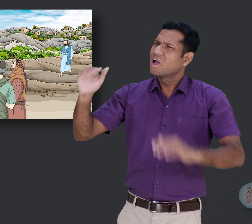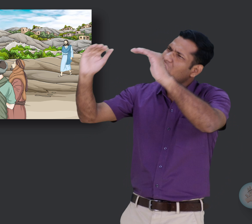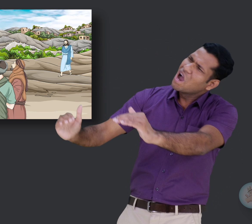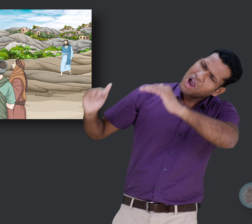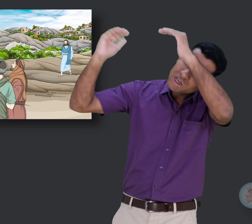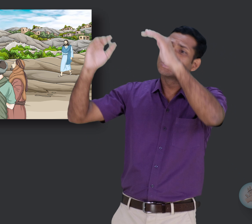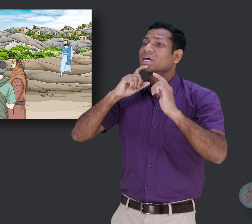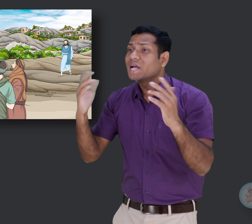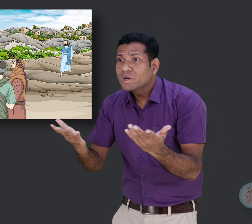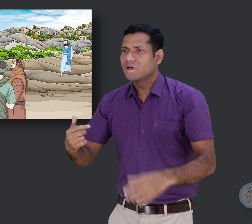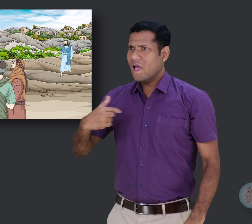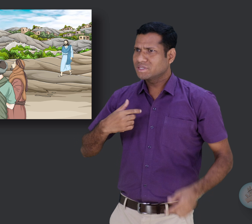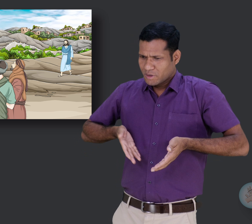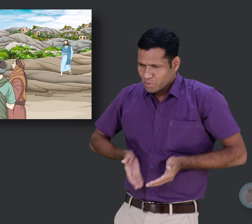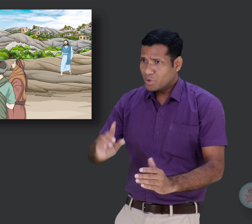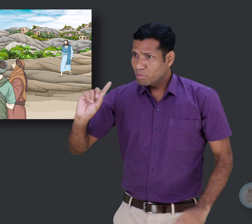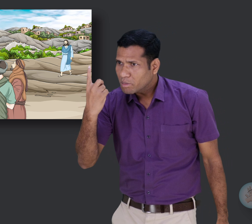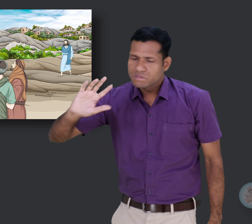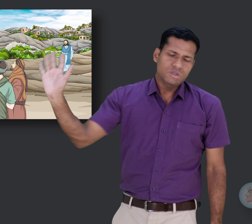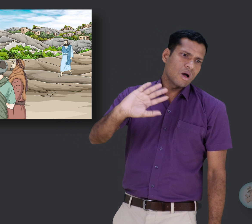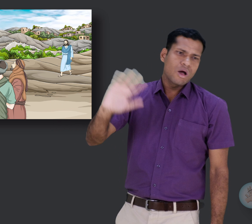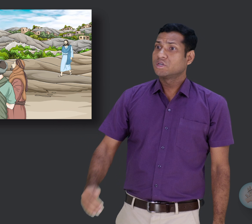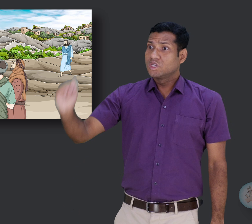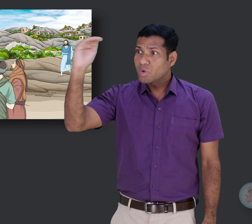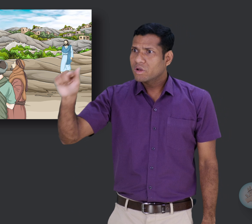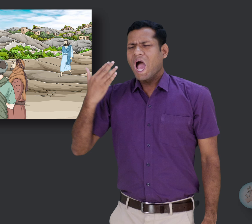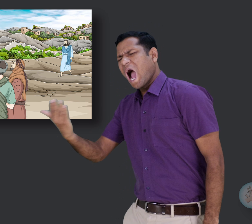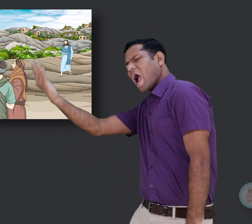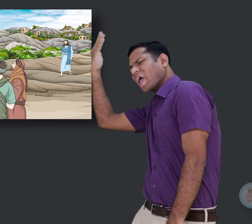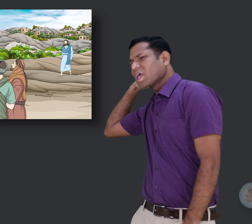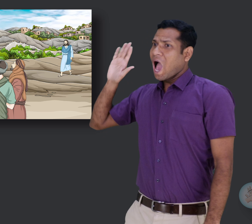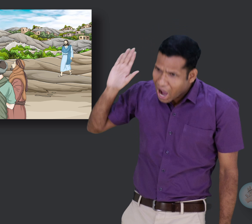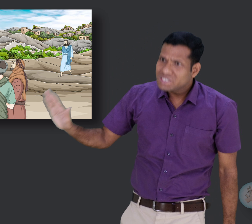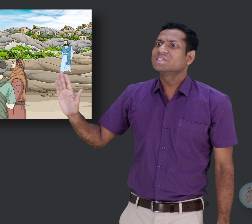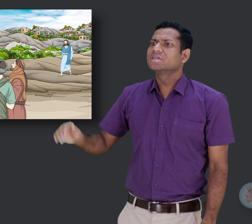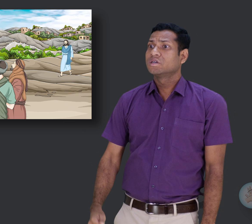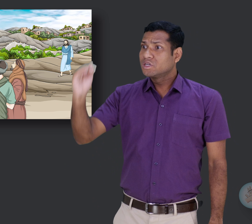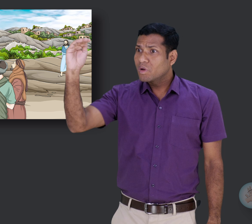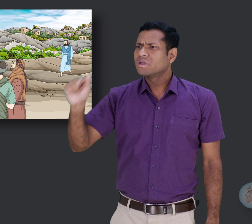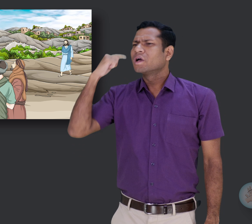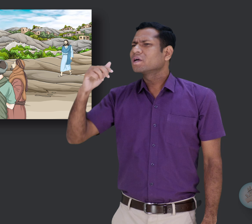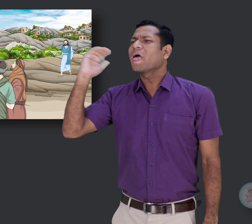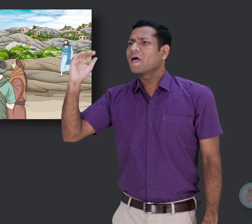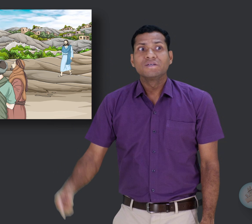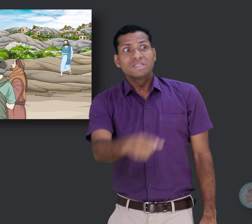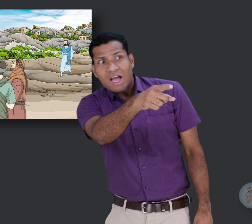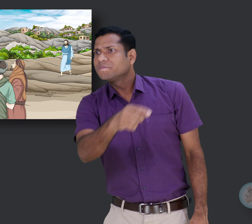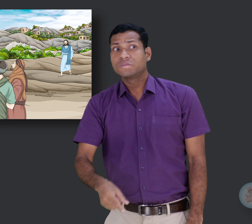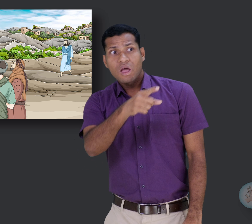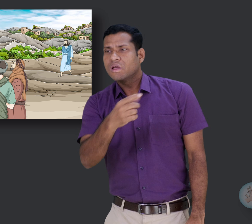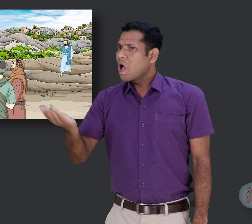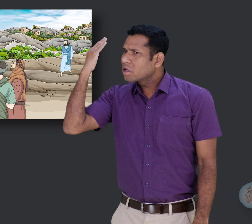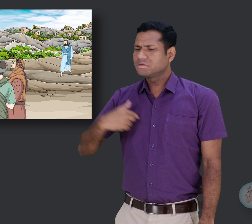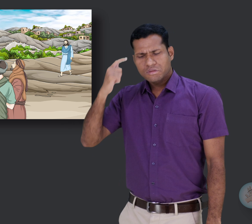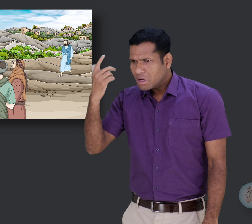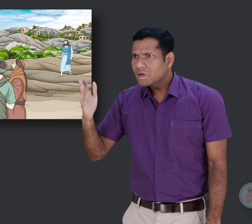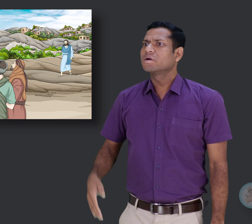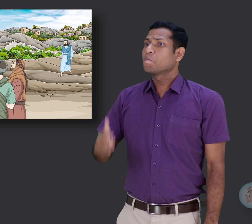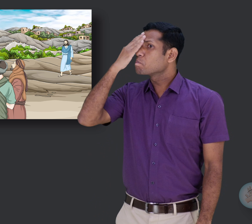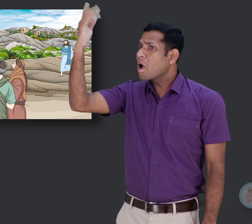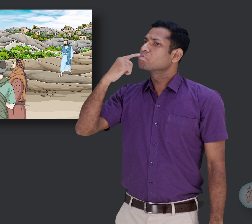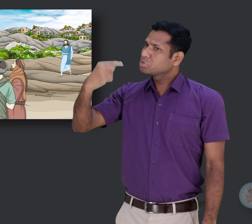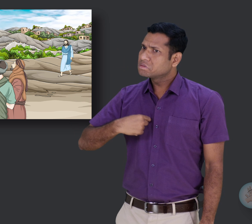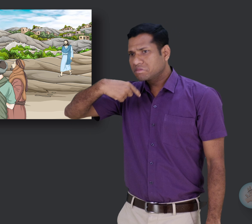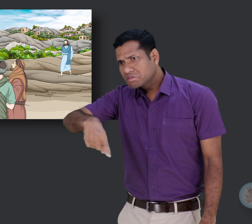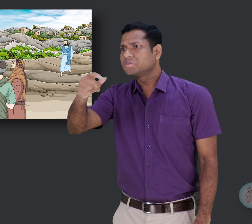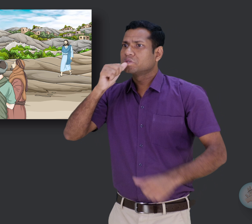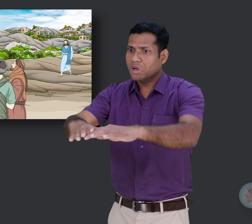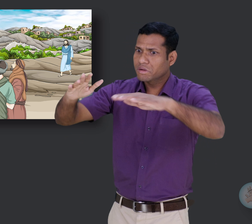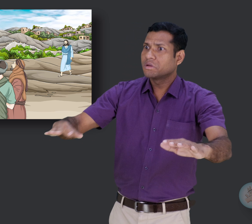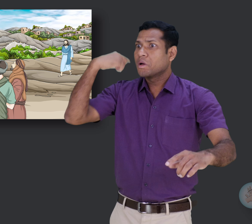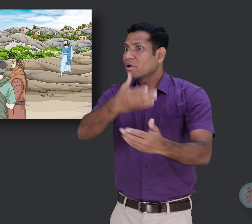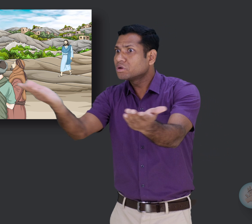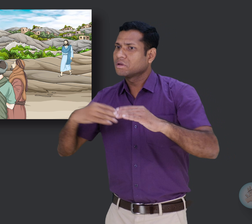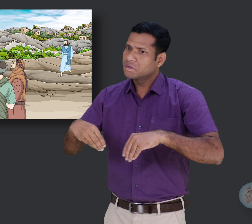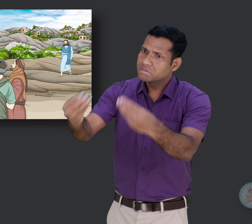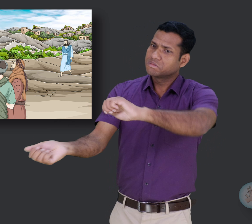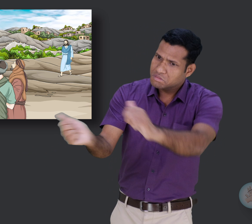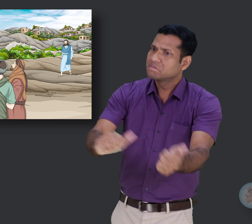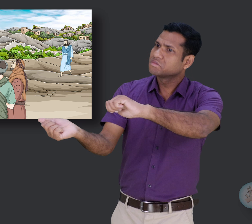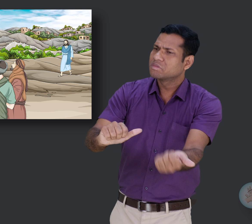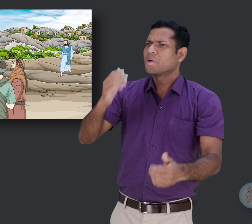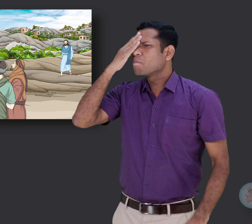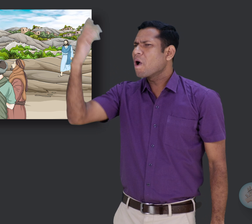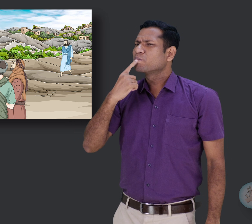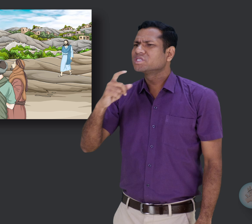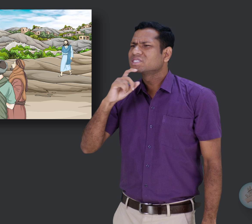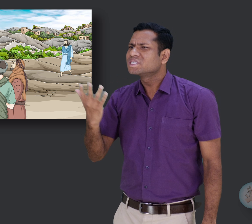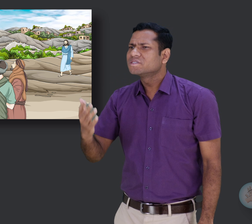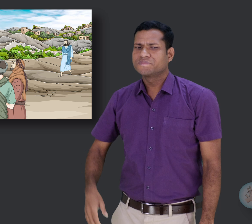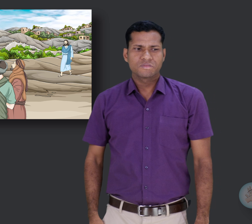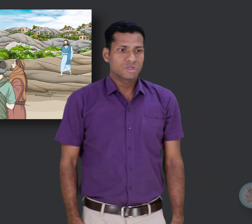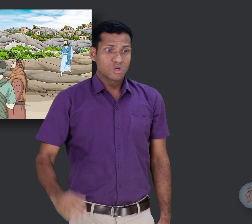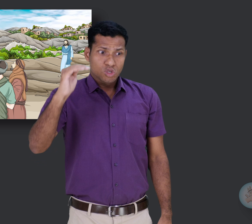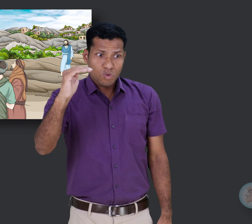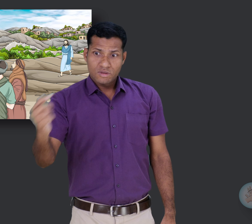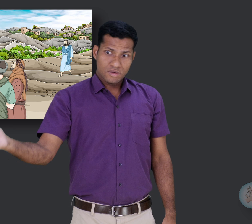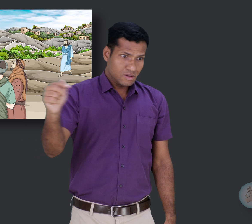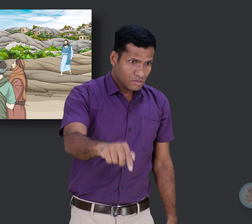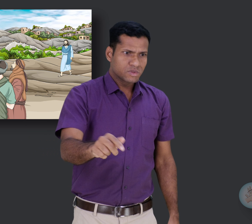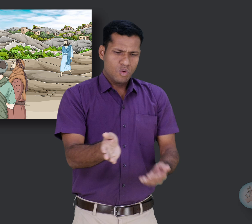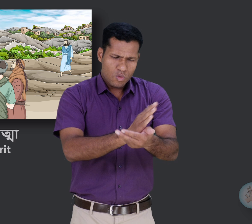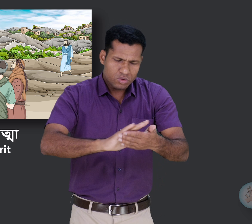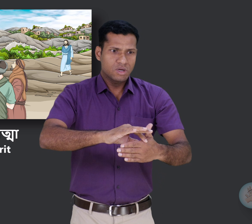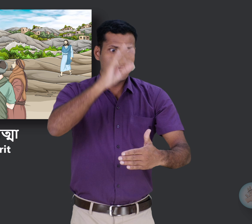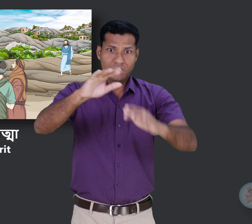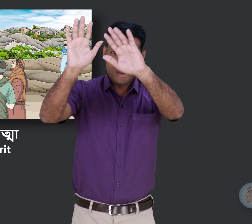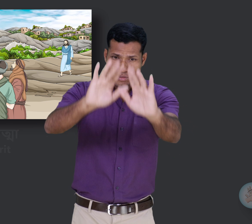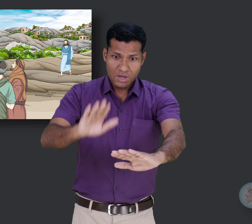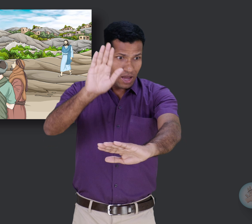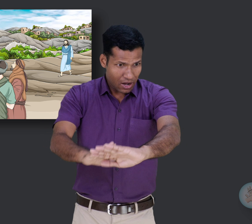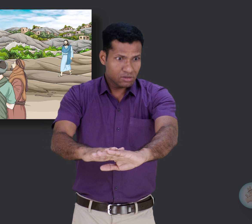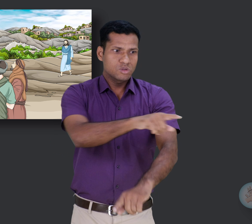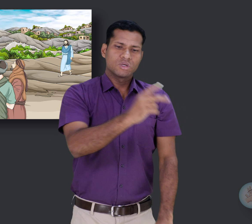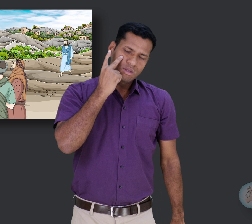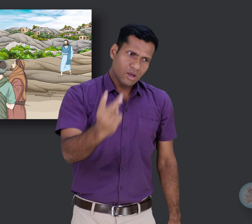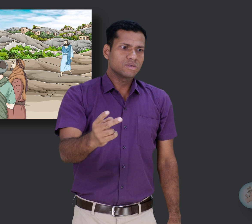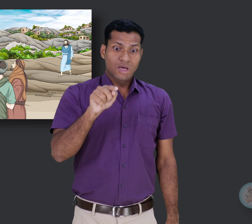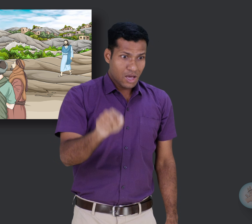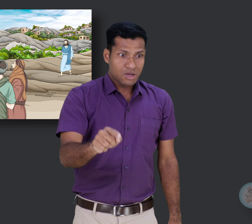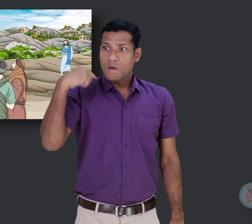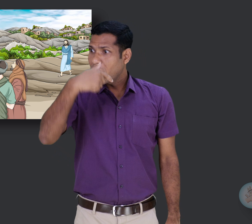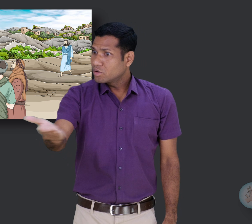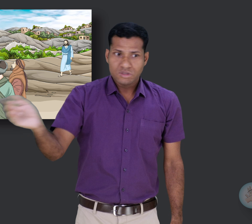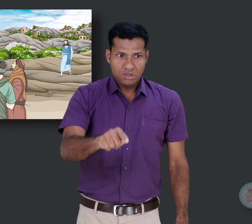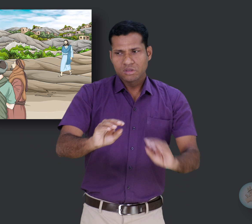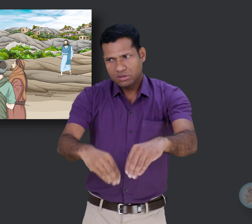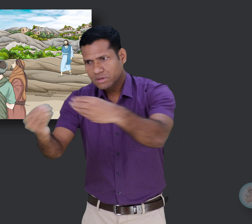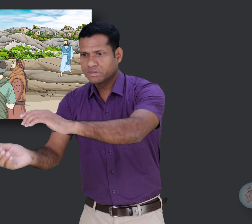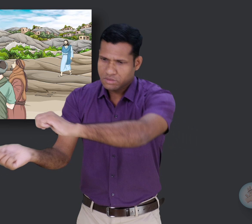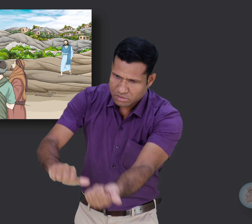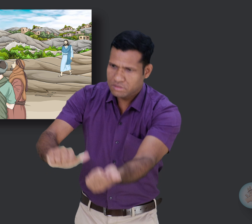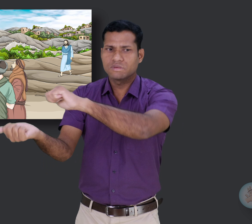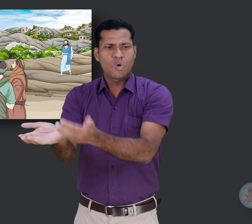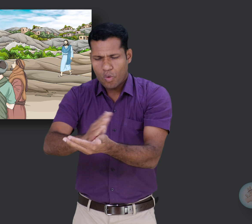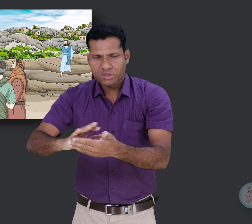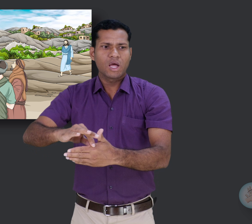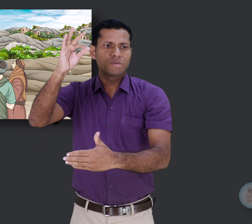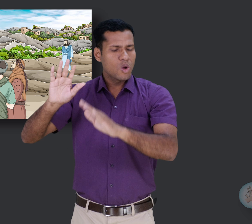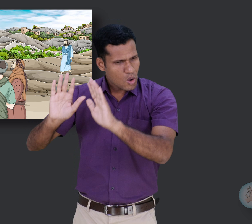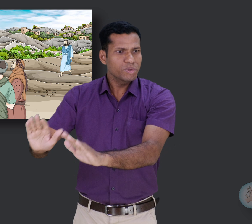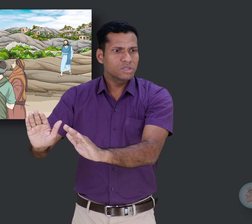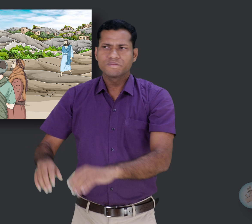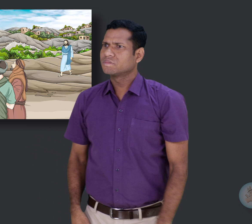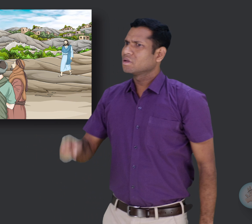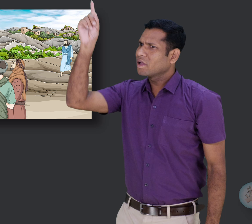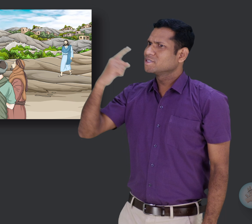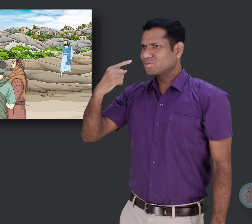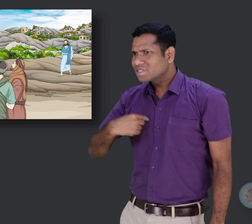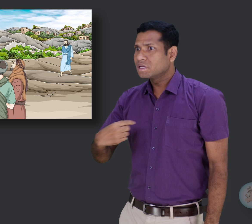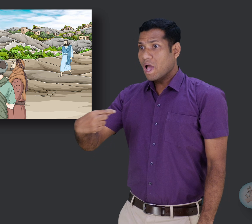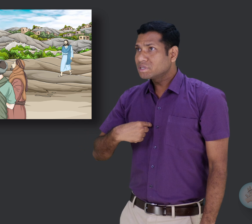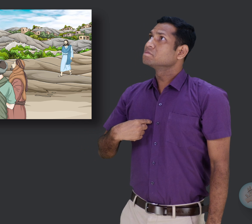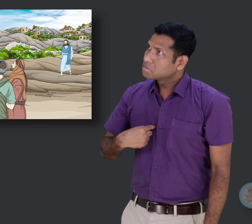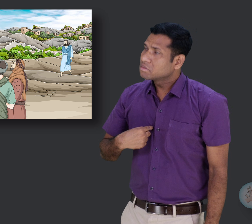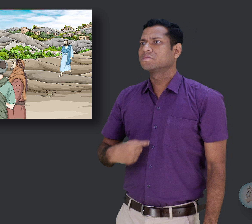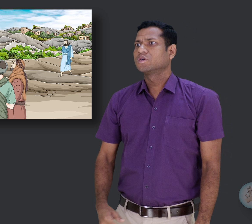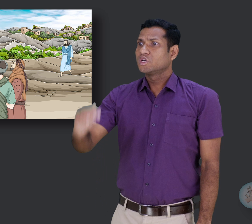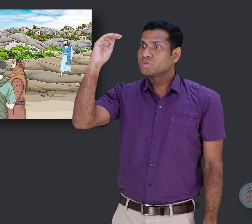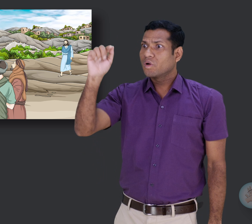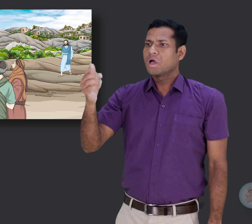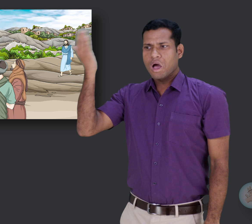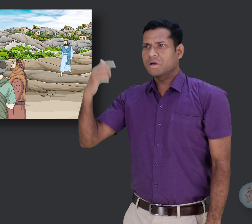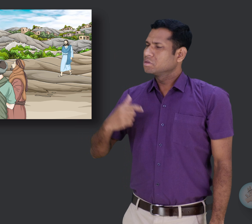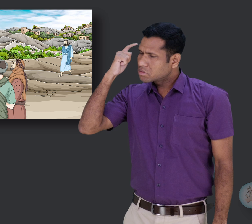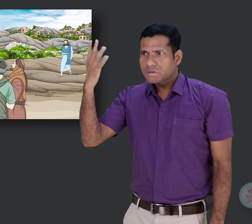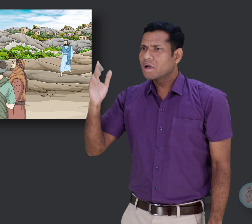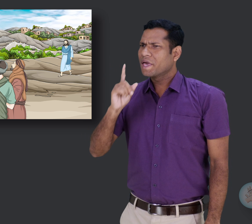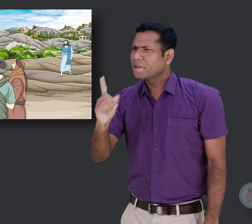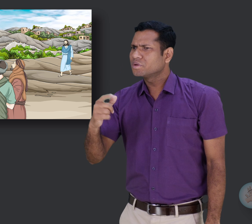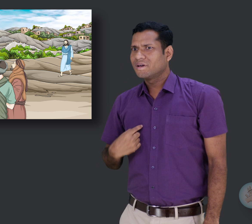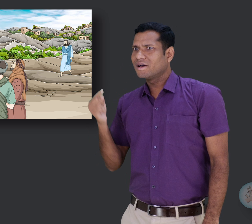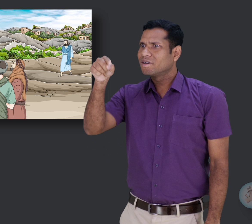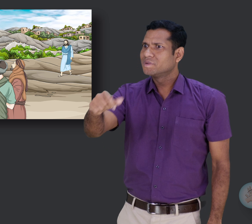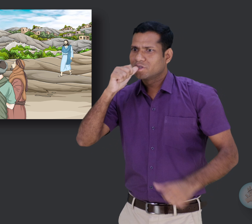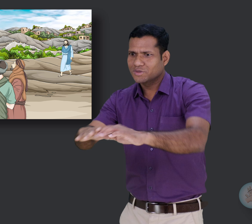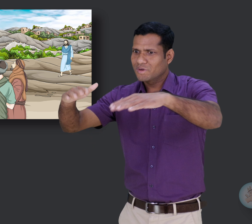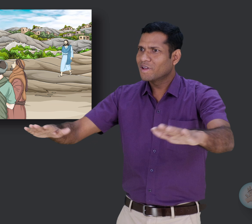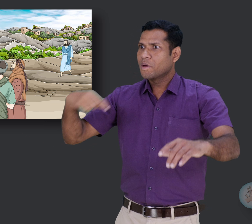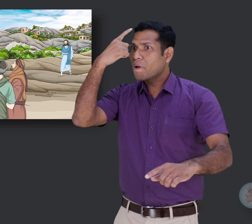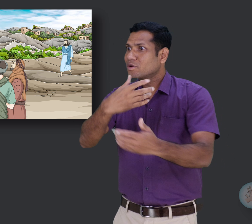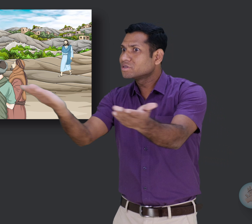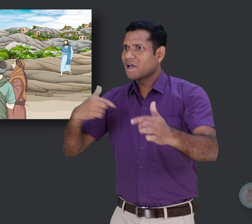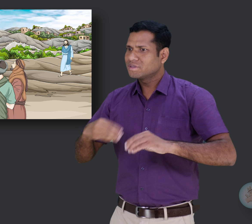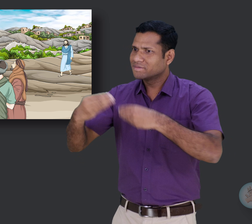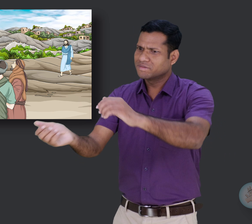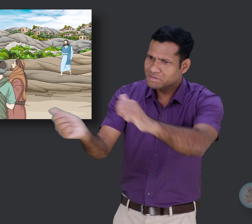I myself did not know Him, but the reason I came baptizing with water was that He might be revealed to Israel.” Then John testified, “I saw the Spirit descending from heaven like a dove and resting on Him.